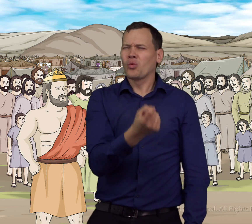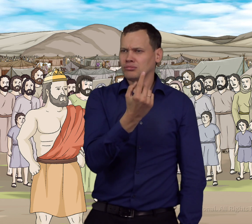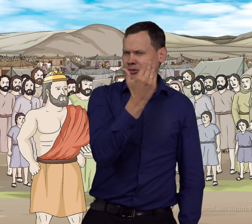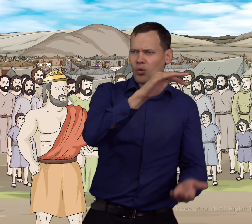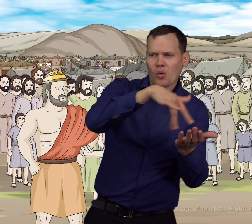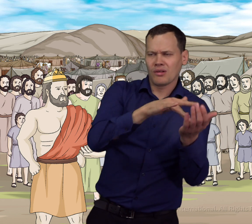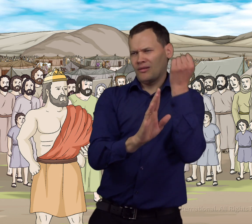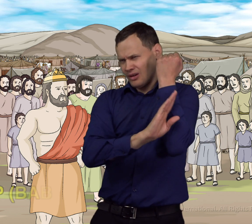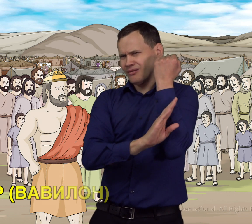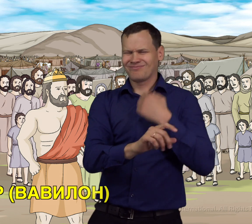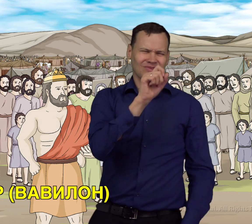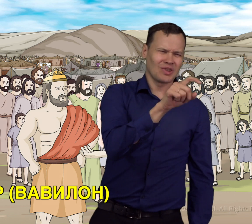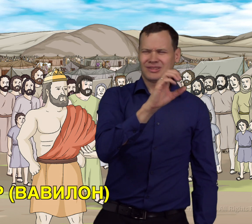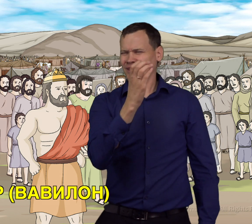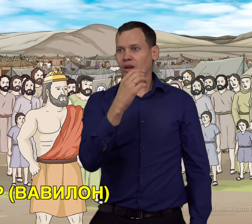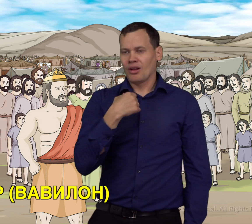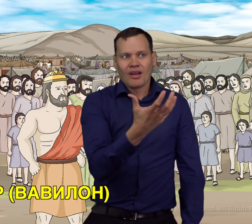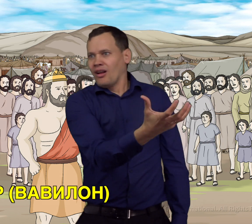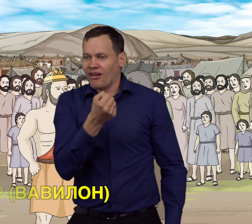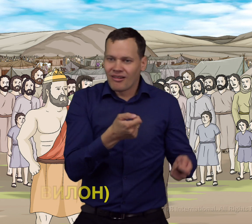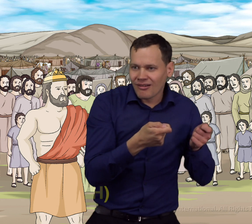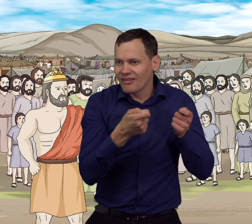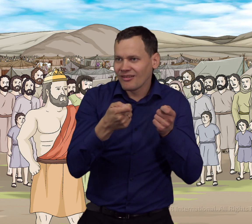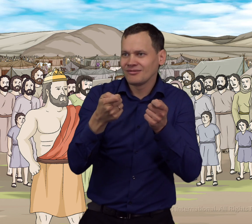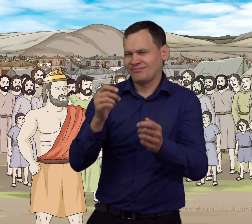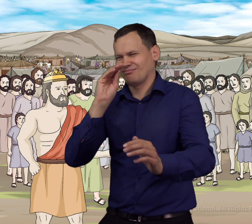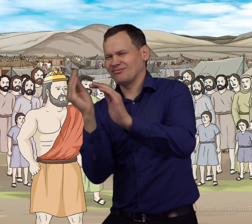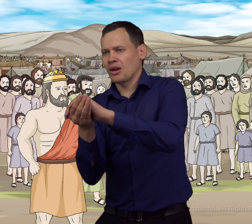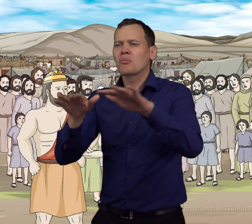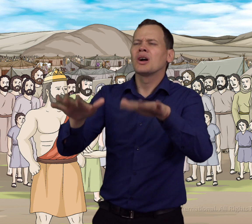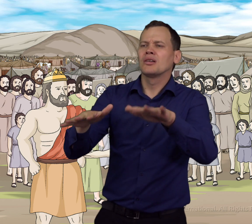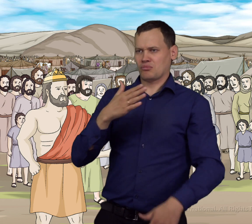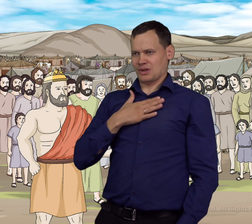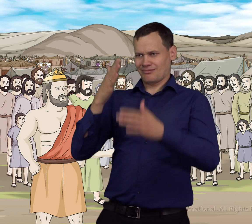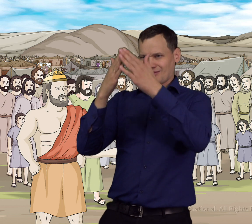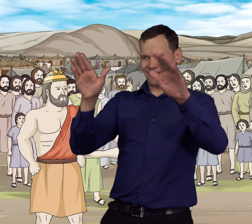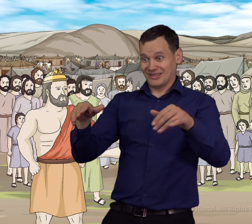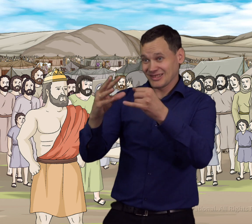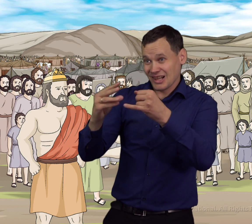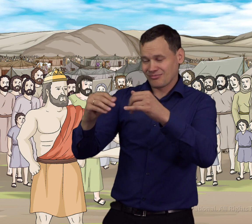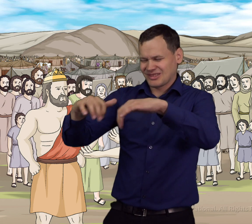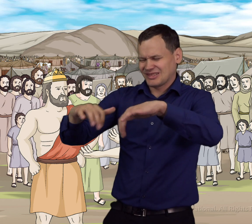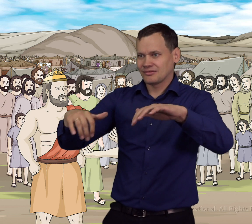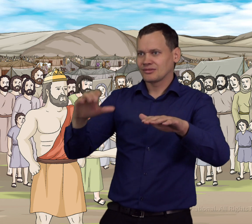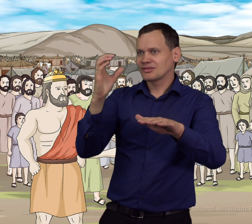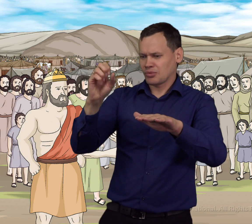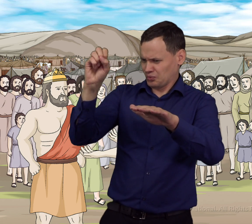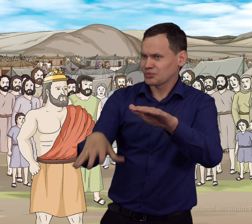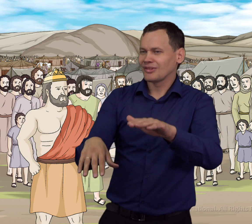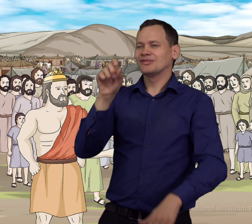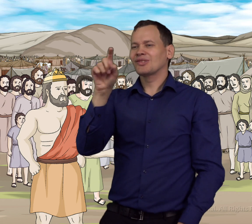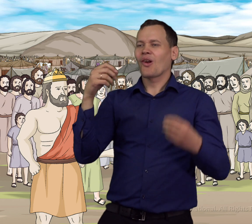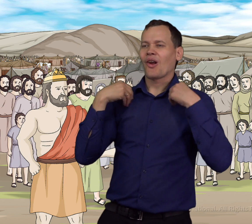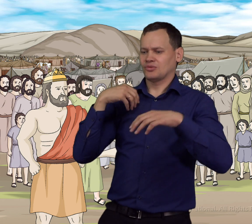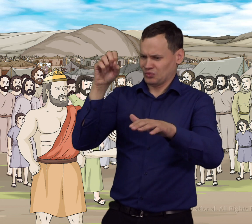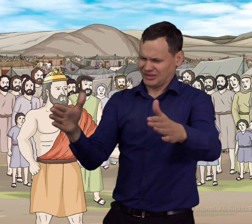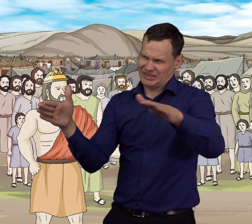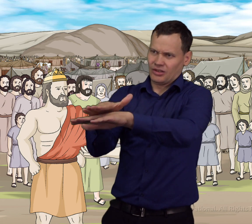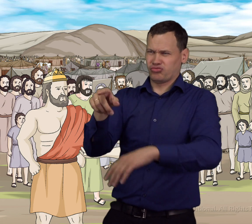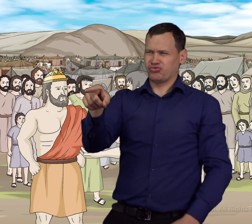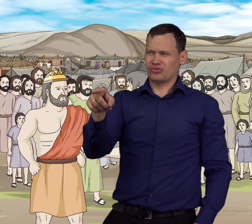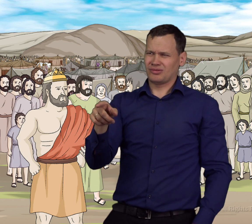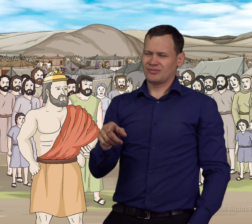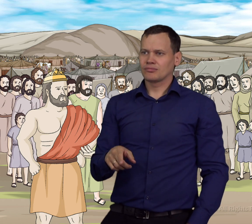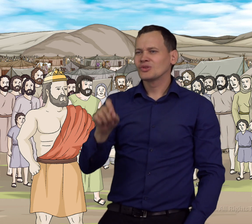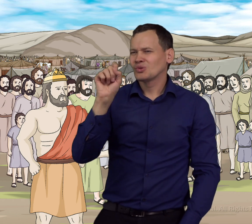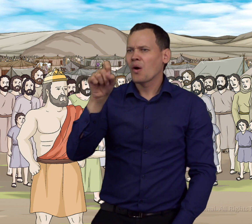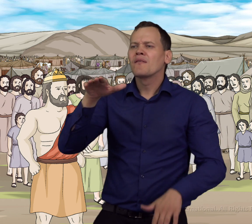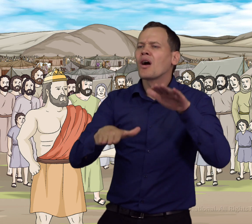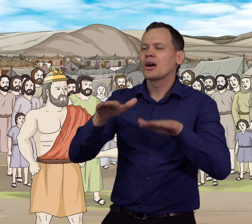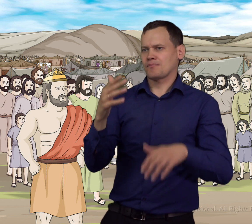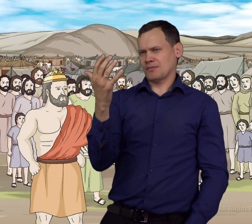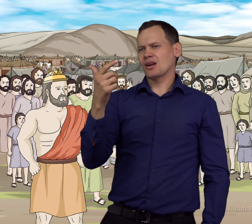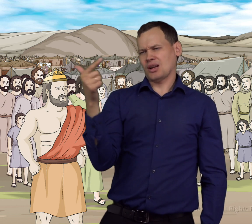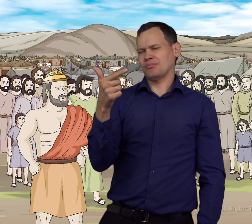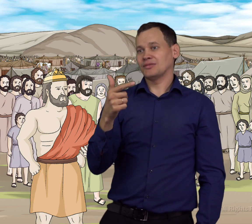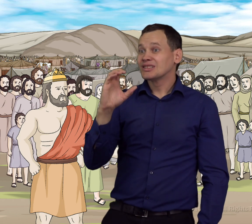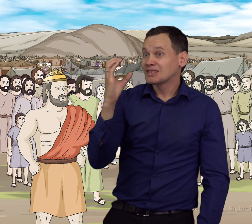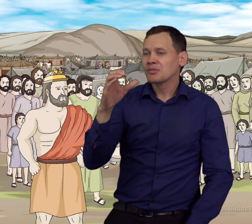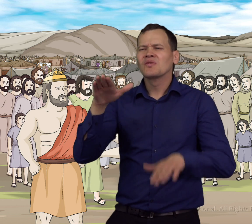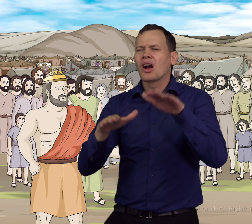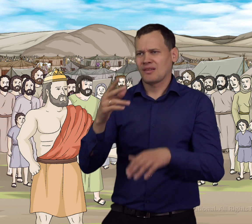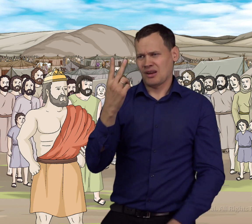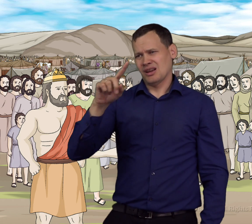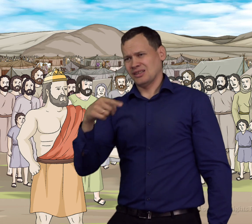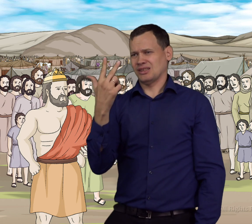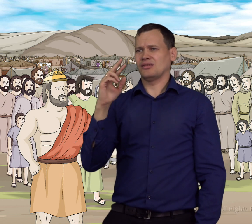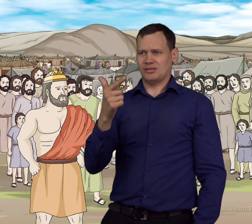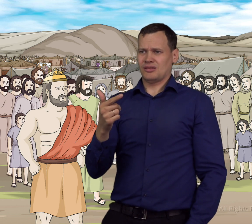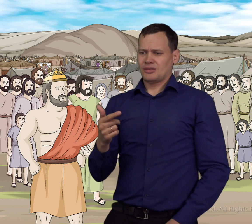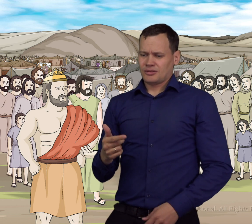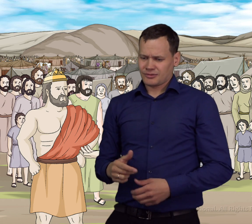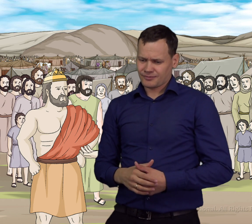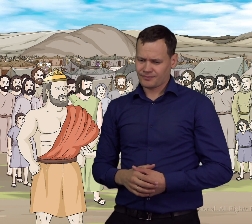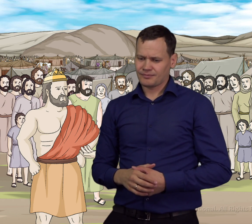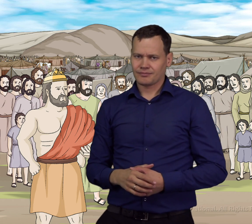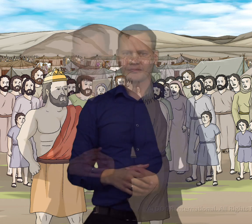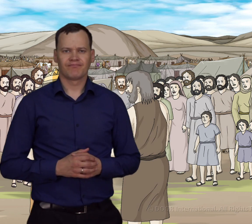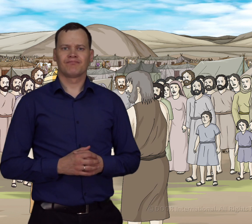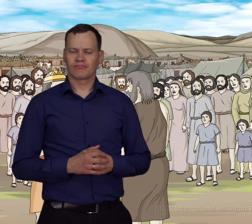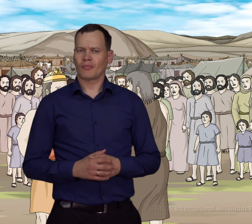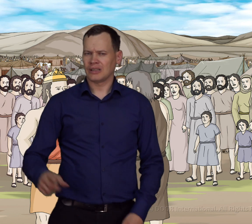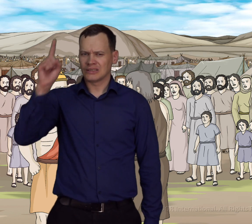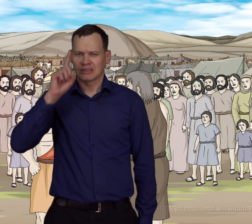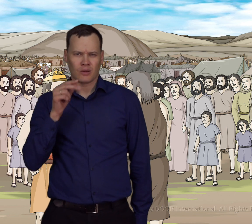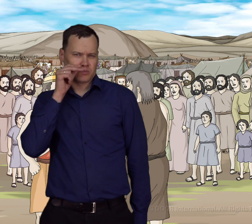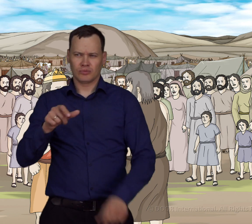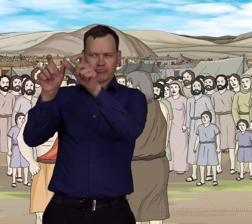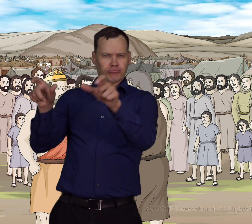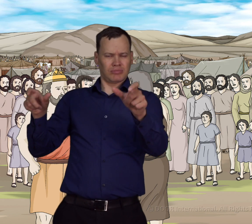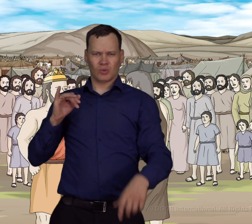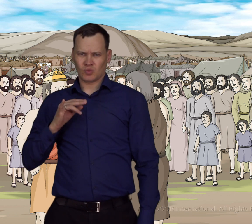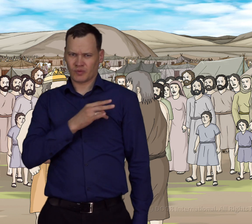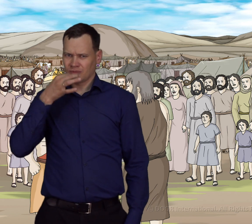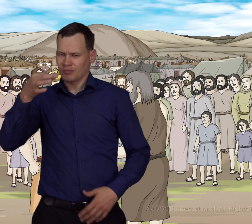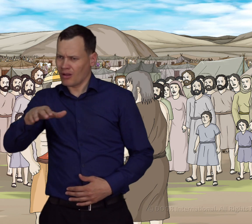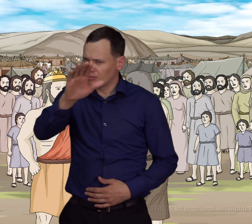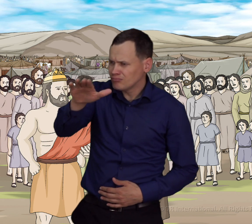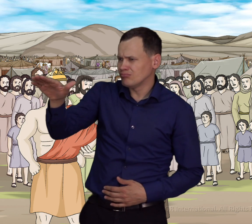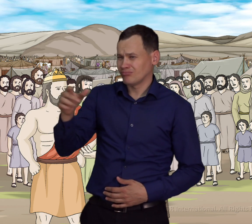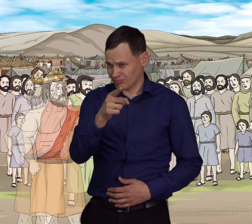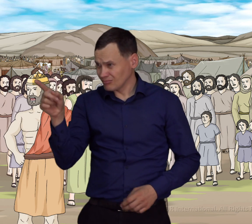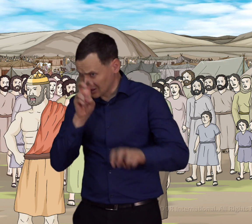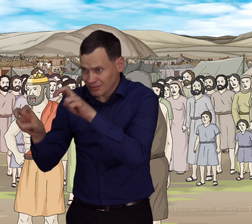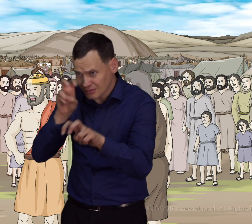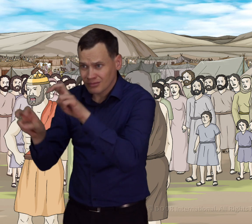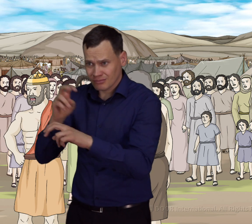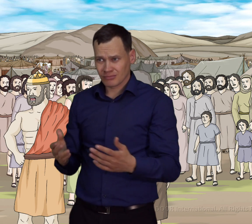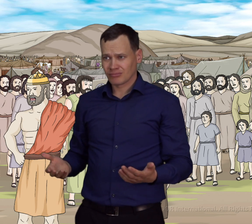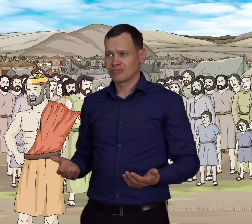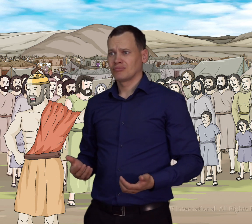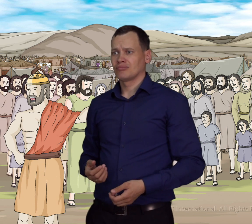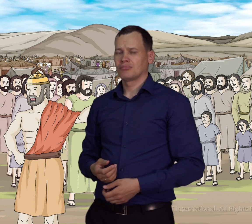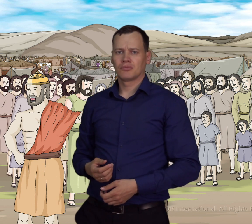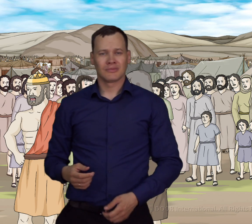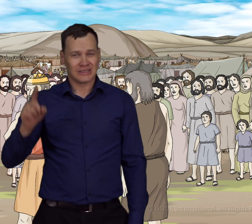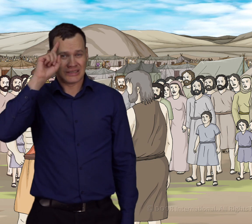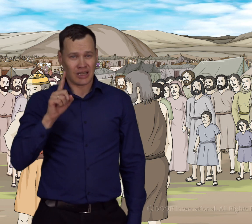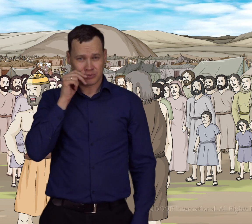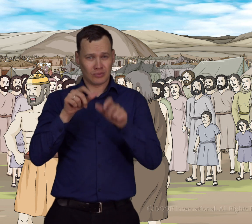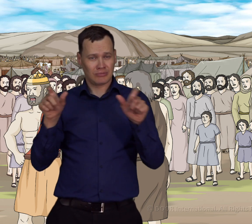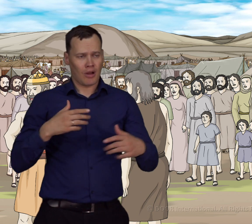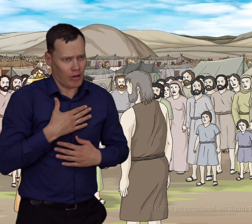This is what I did: When I saw among the spoils a beautiful cloak from Shinar, two hundred shekels of silver, and a bar of gold weighing fifty shekels, I coveted them and took them.